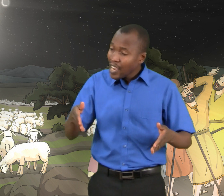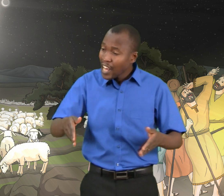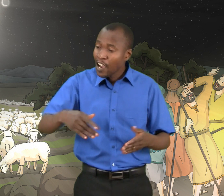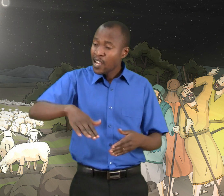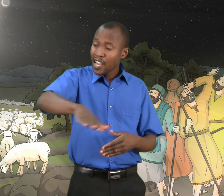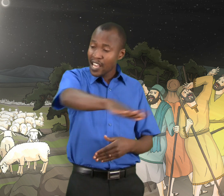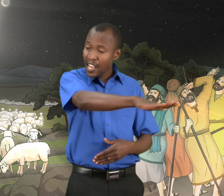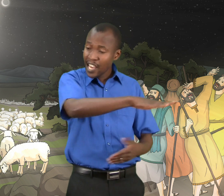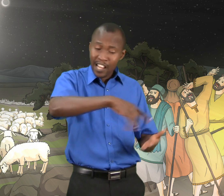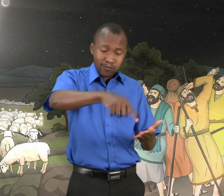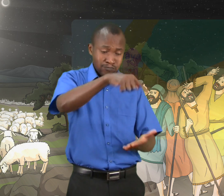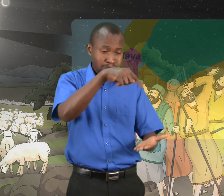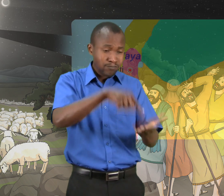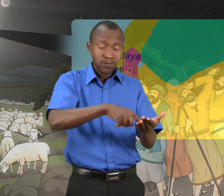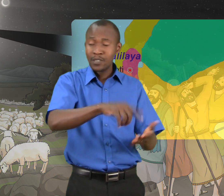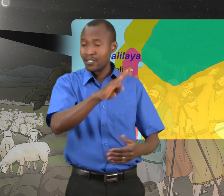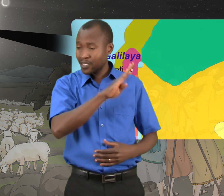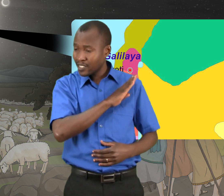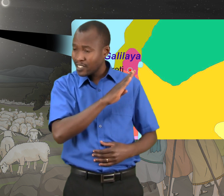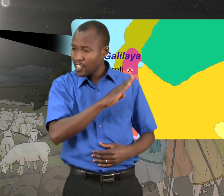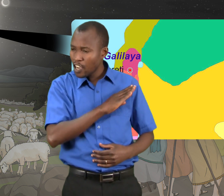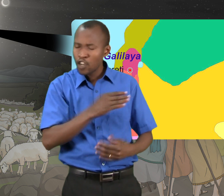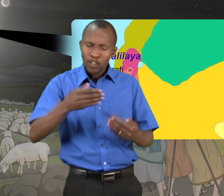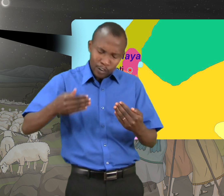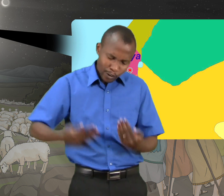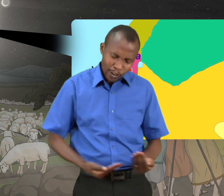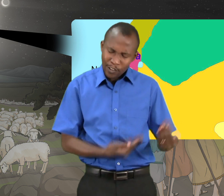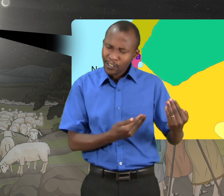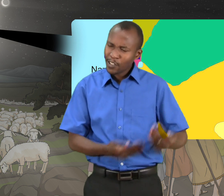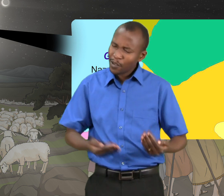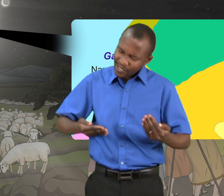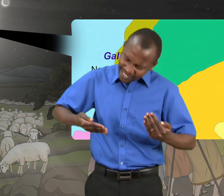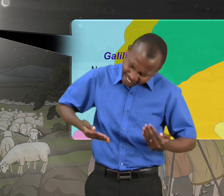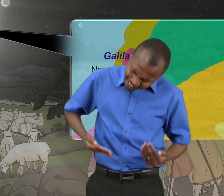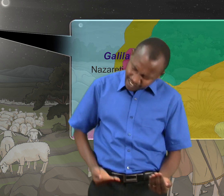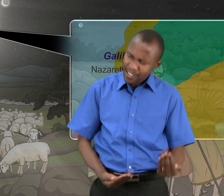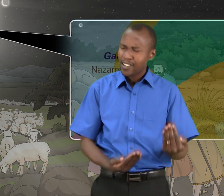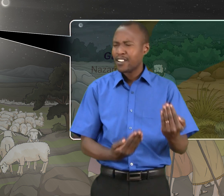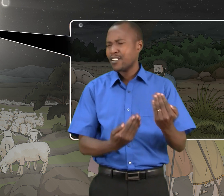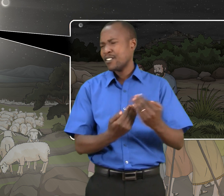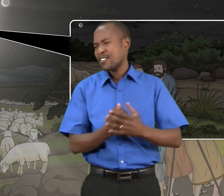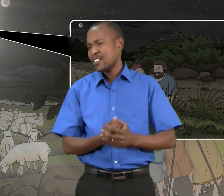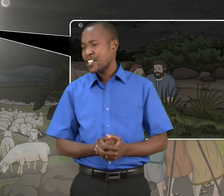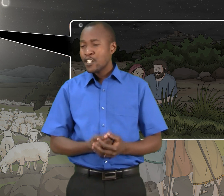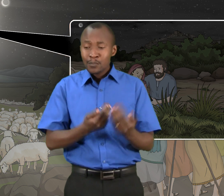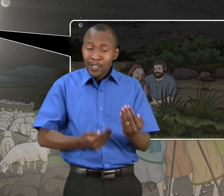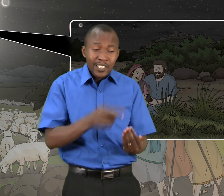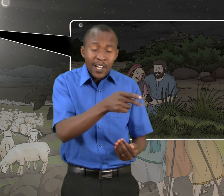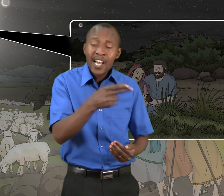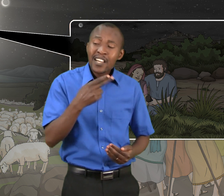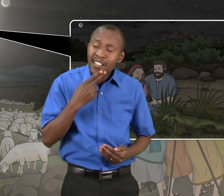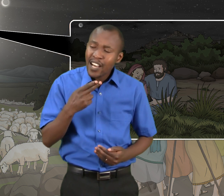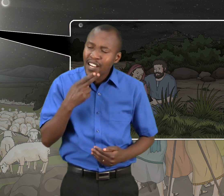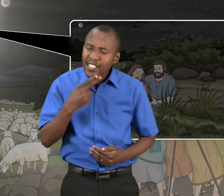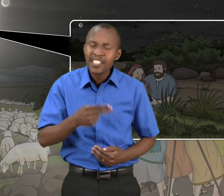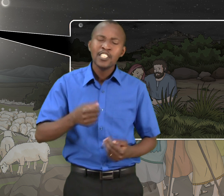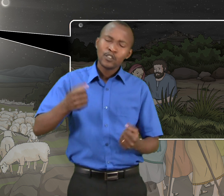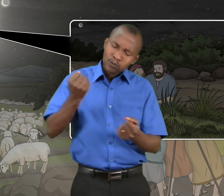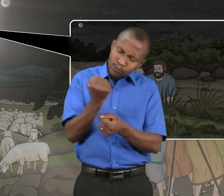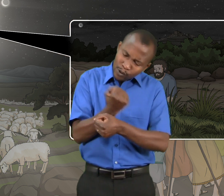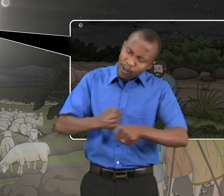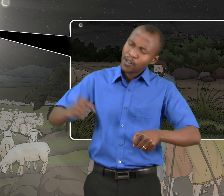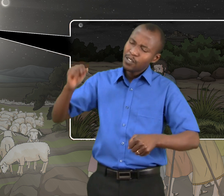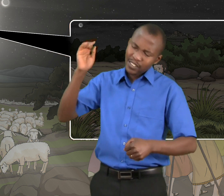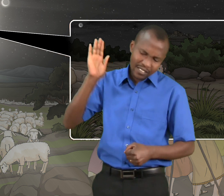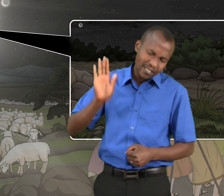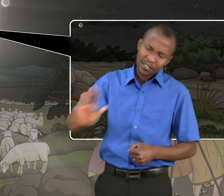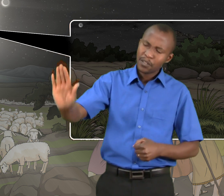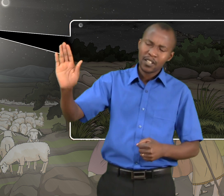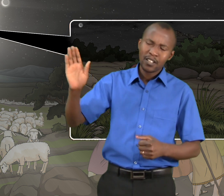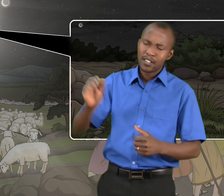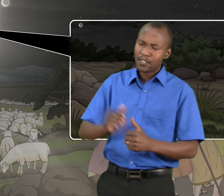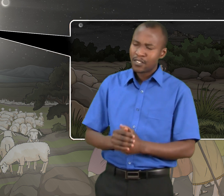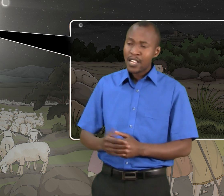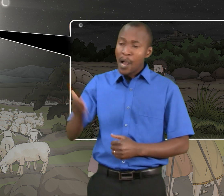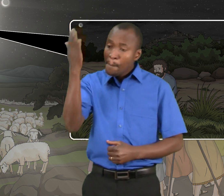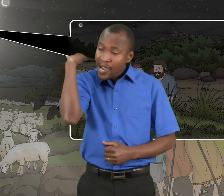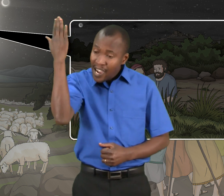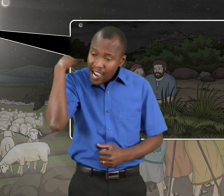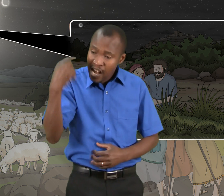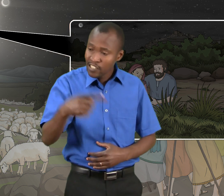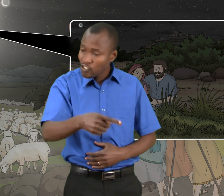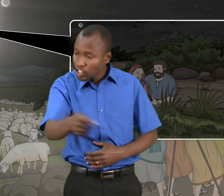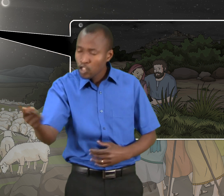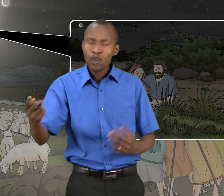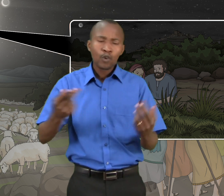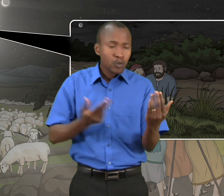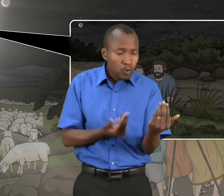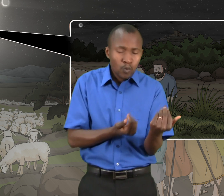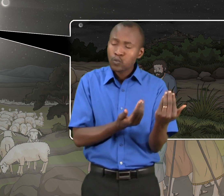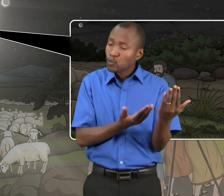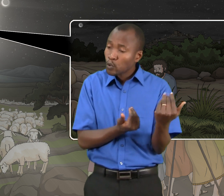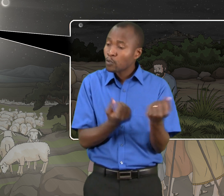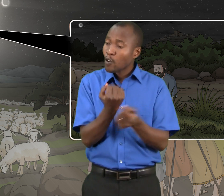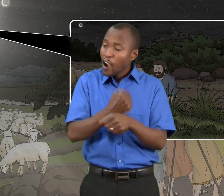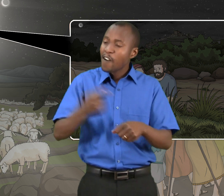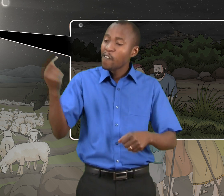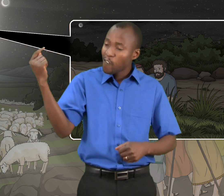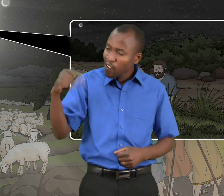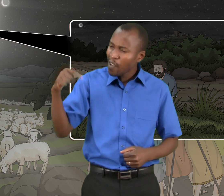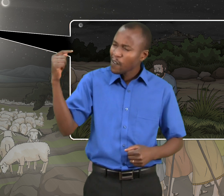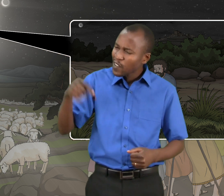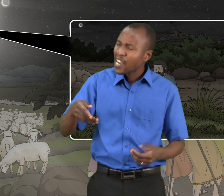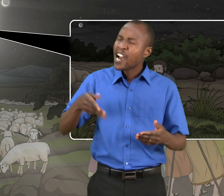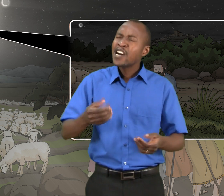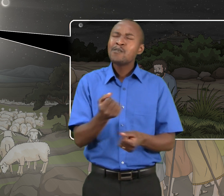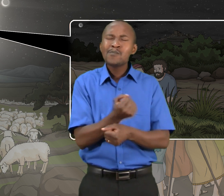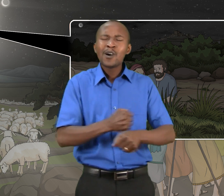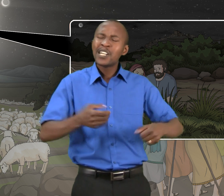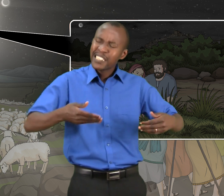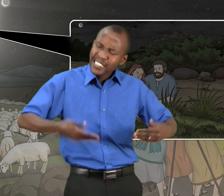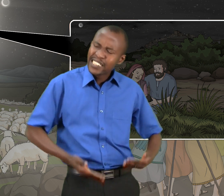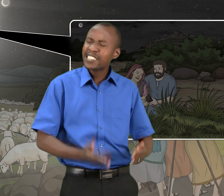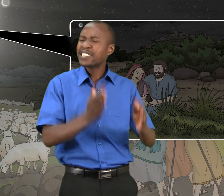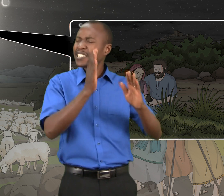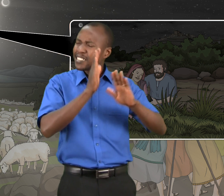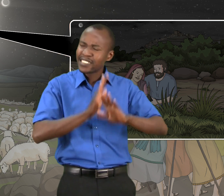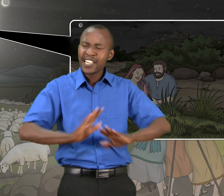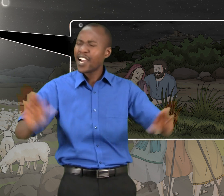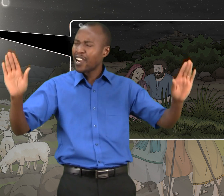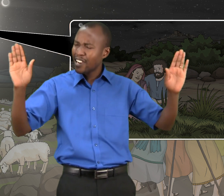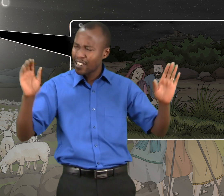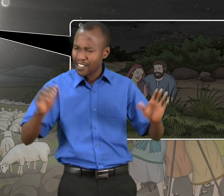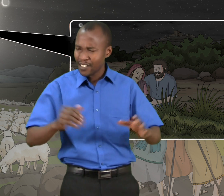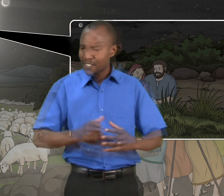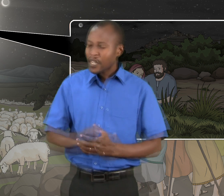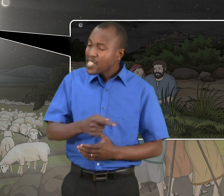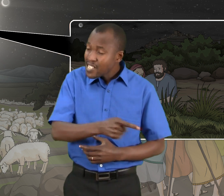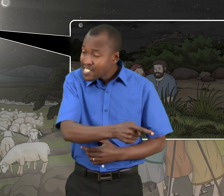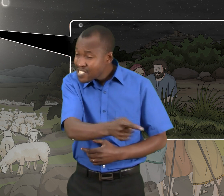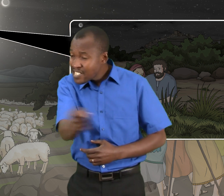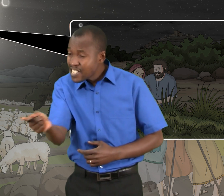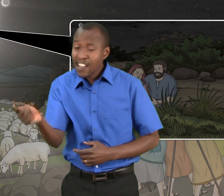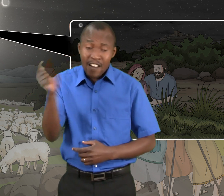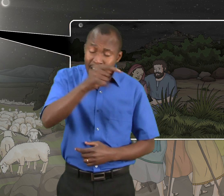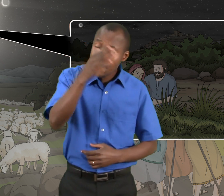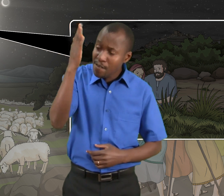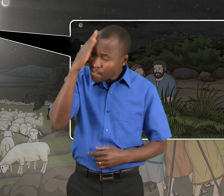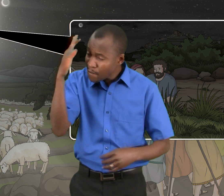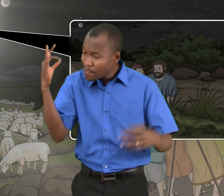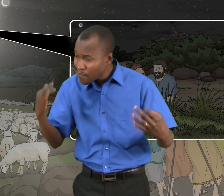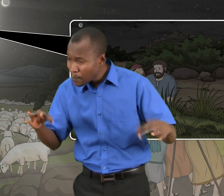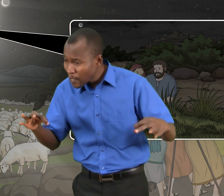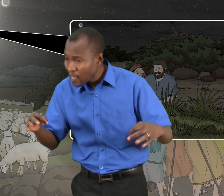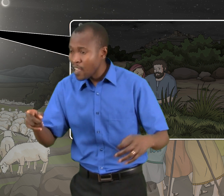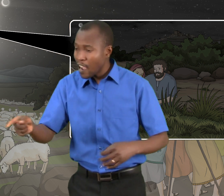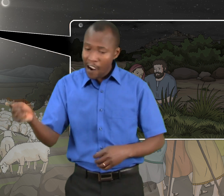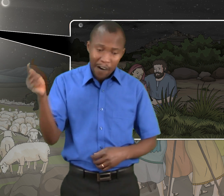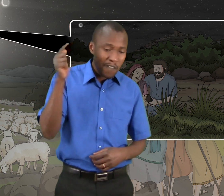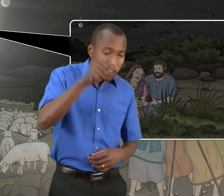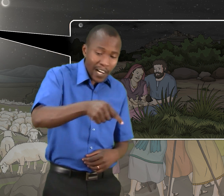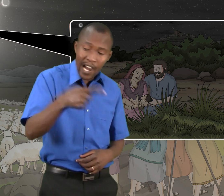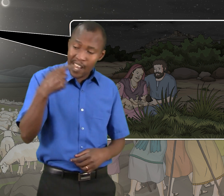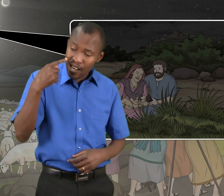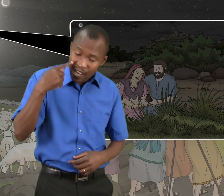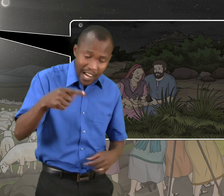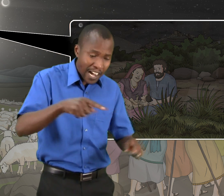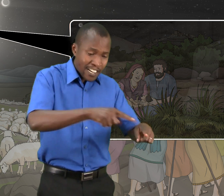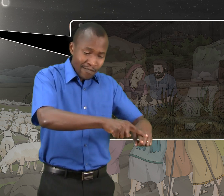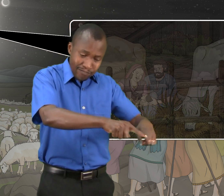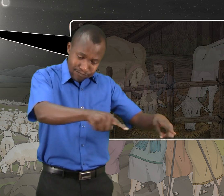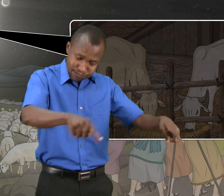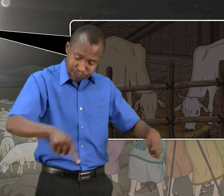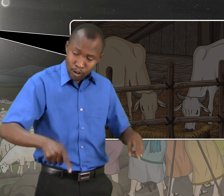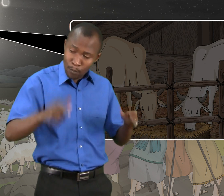For behold, I bring you good news of great joy that will be for all the people: Today in the city of David a Savior has been born to you. He is Christ the Lord!